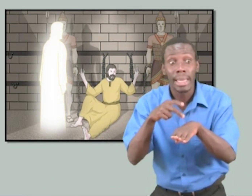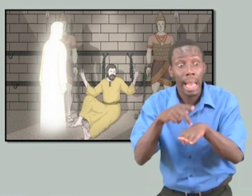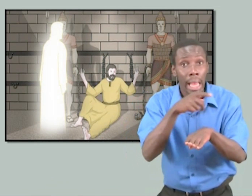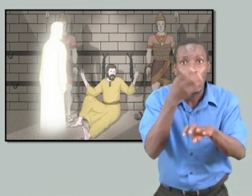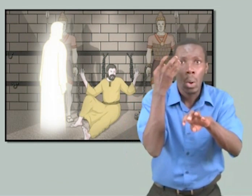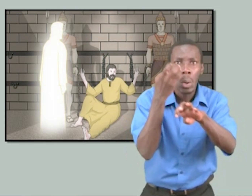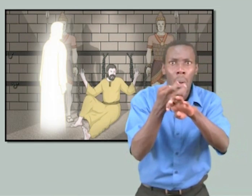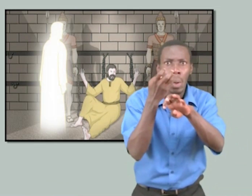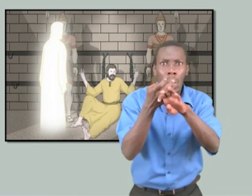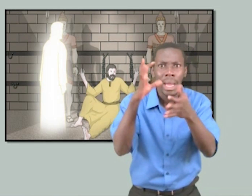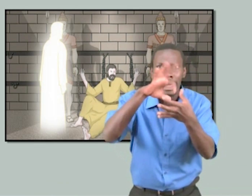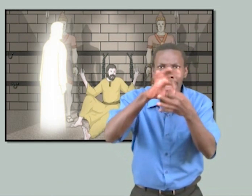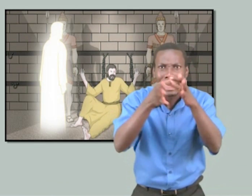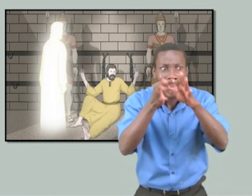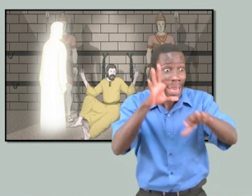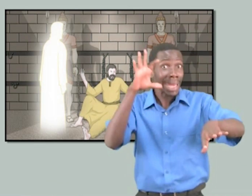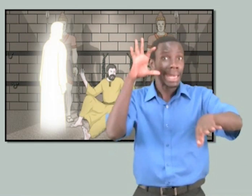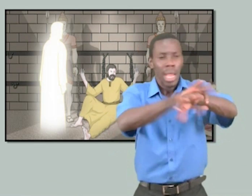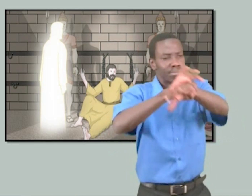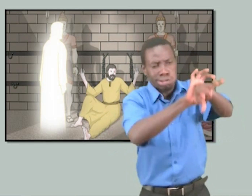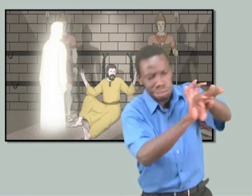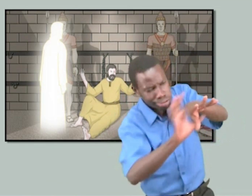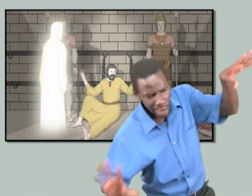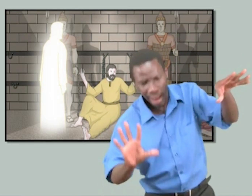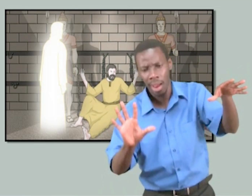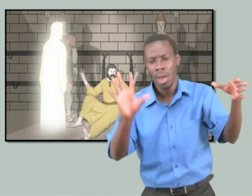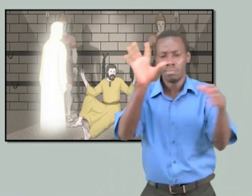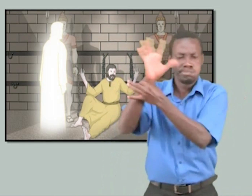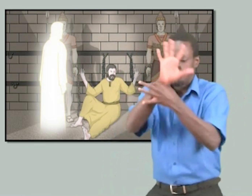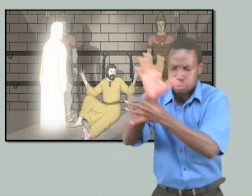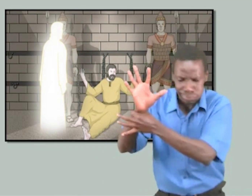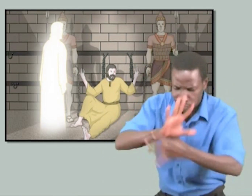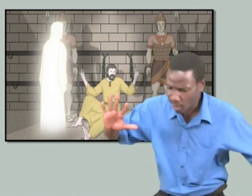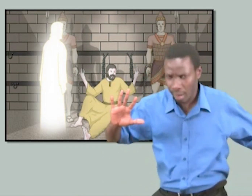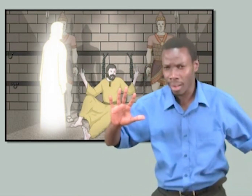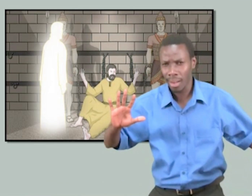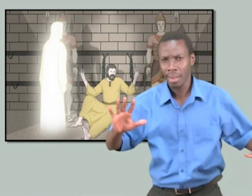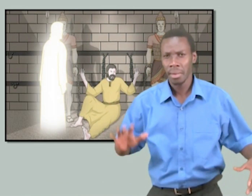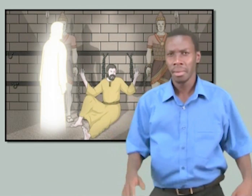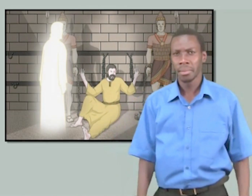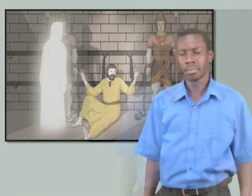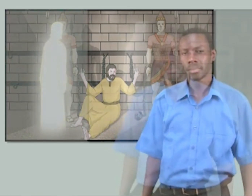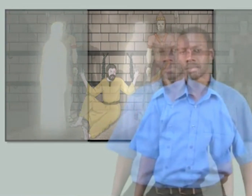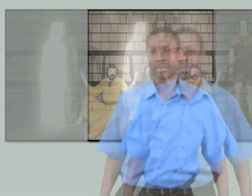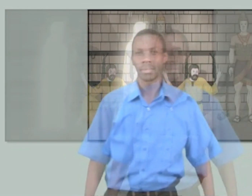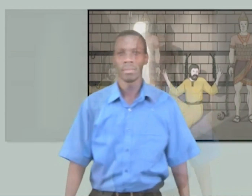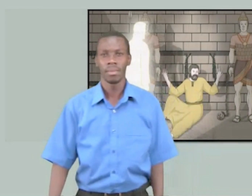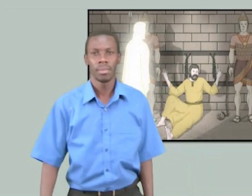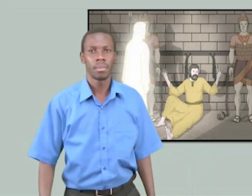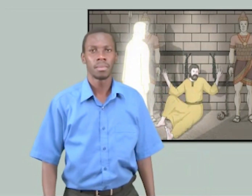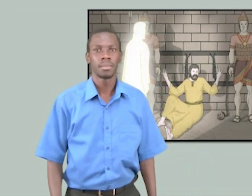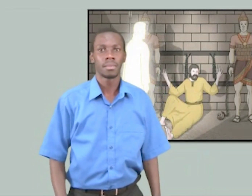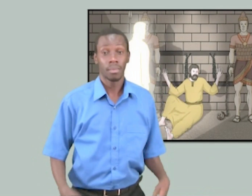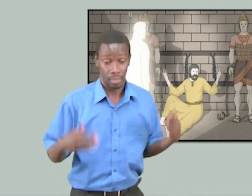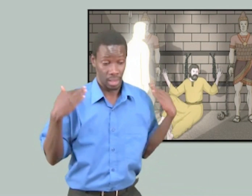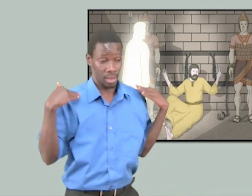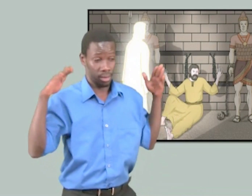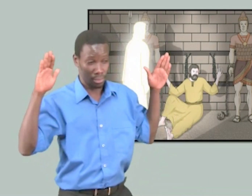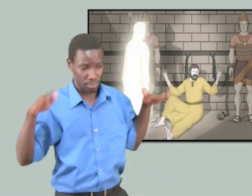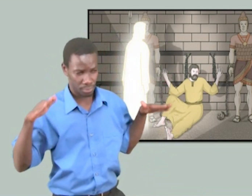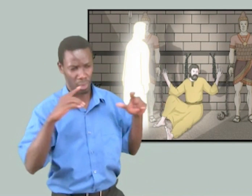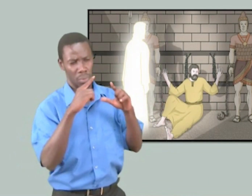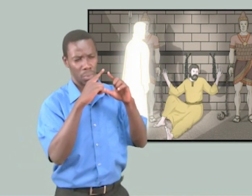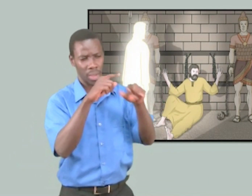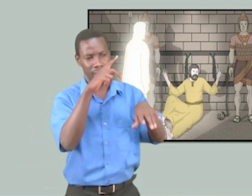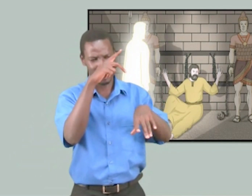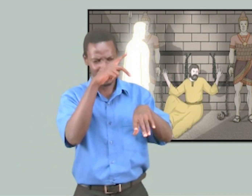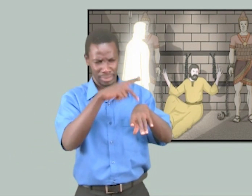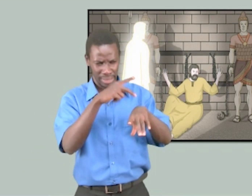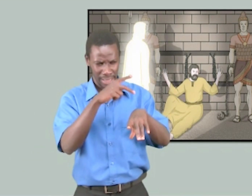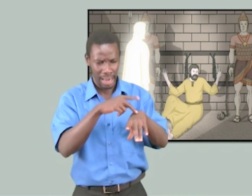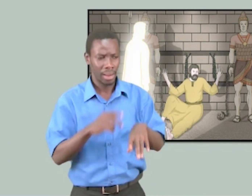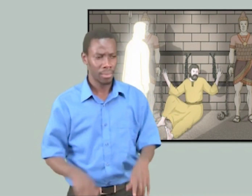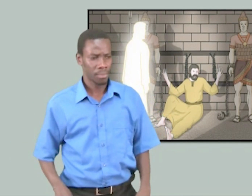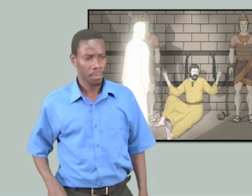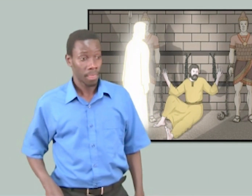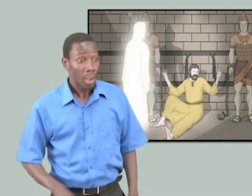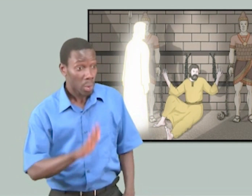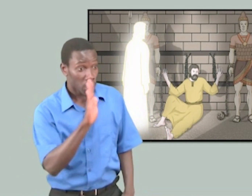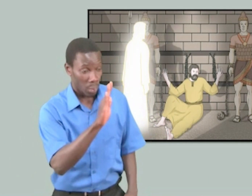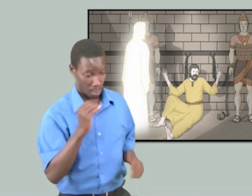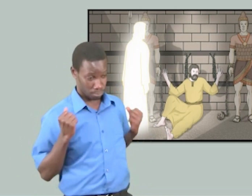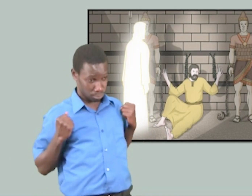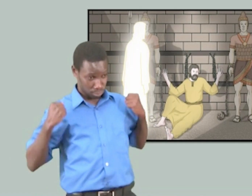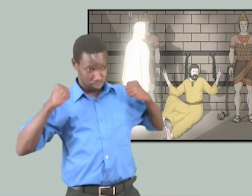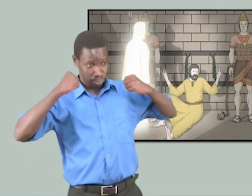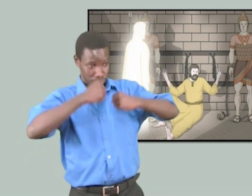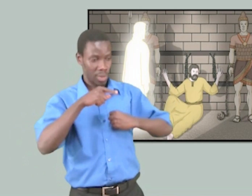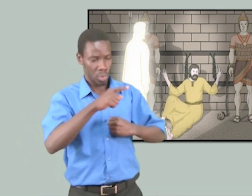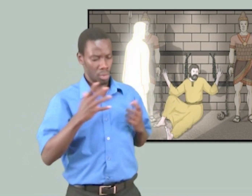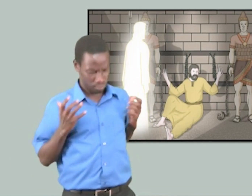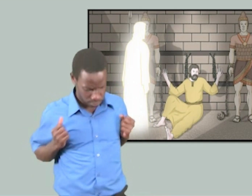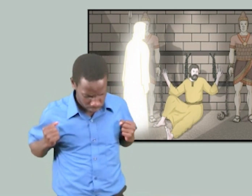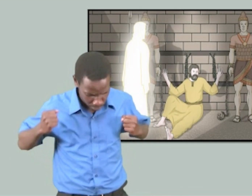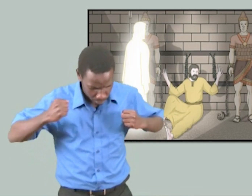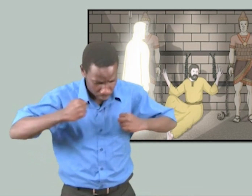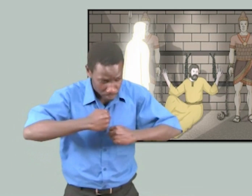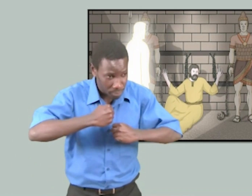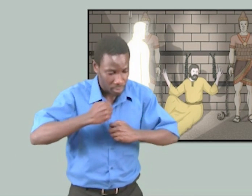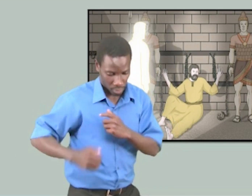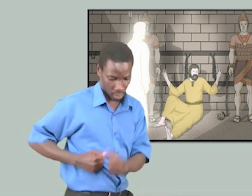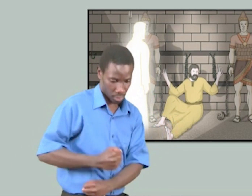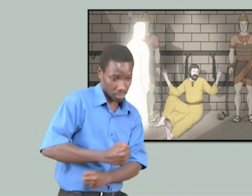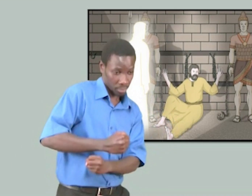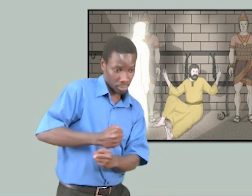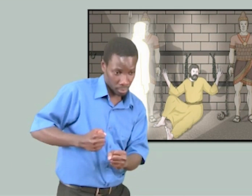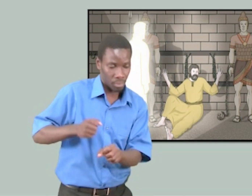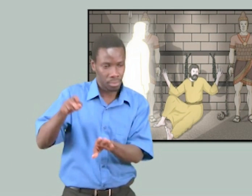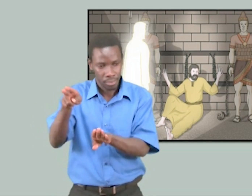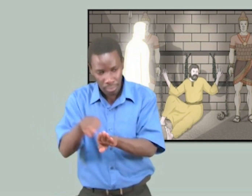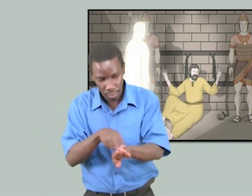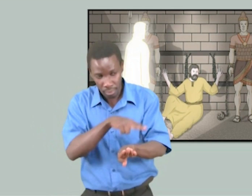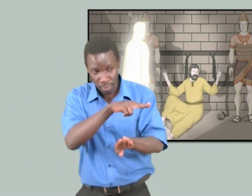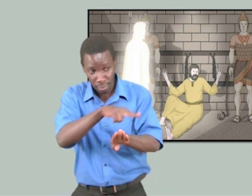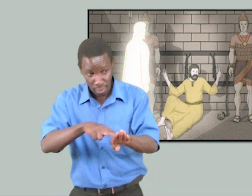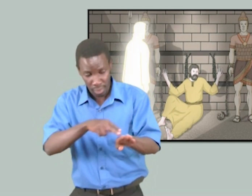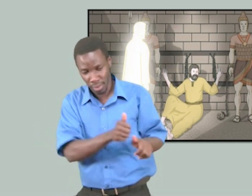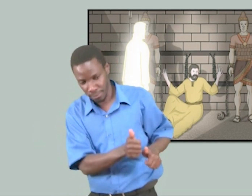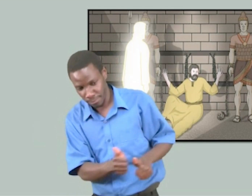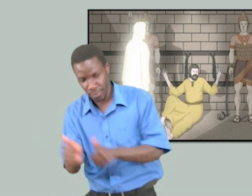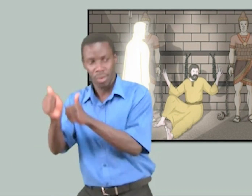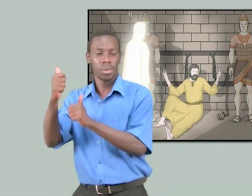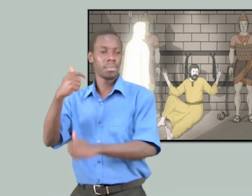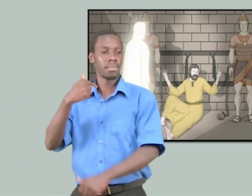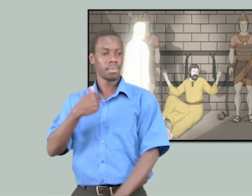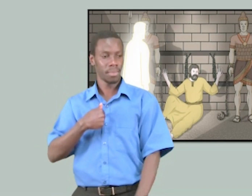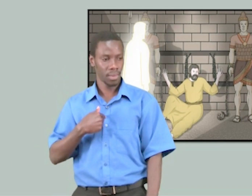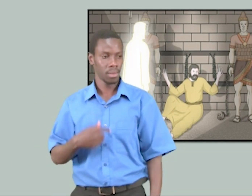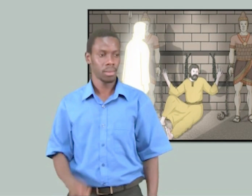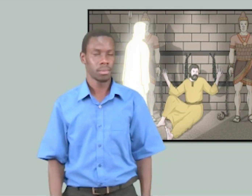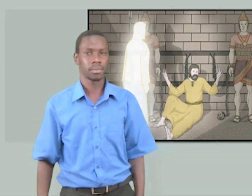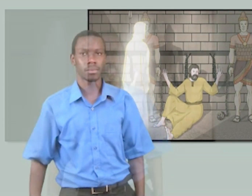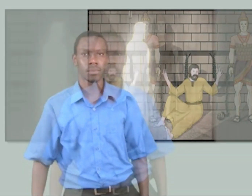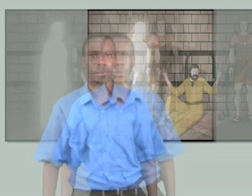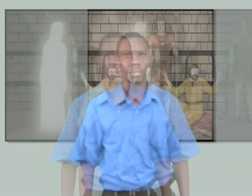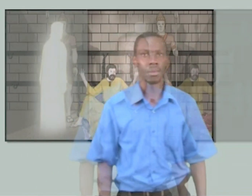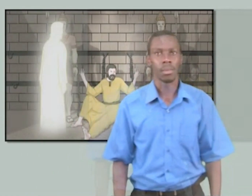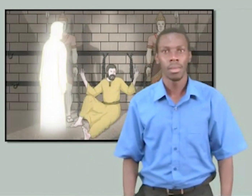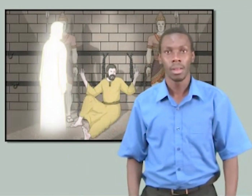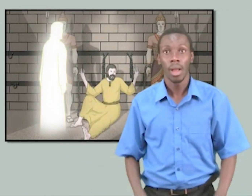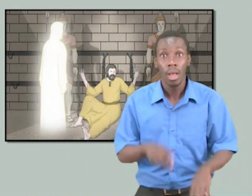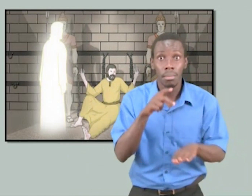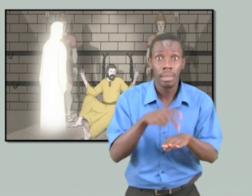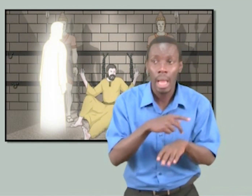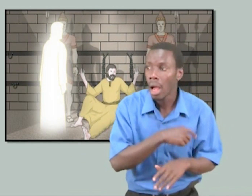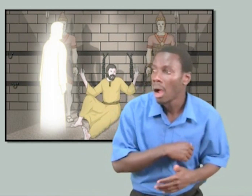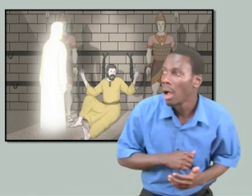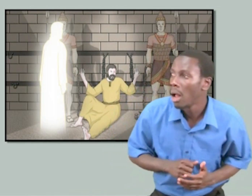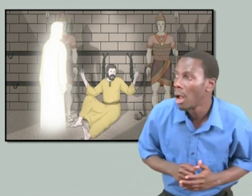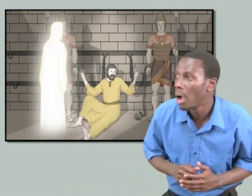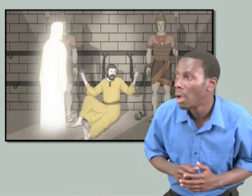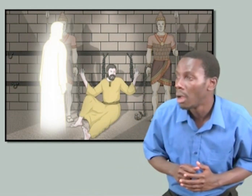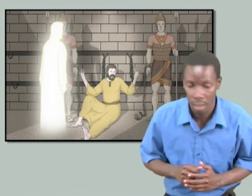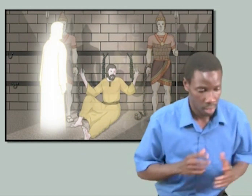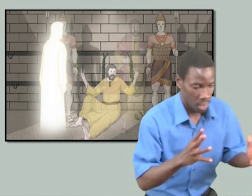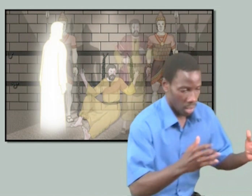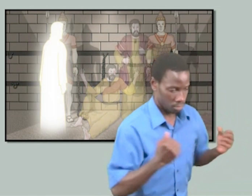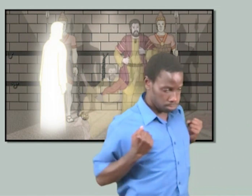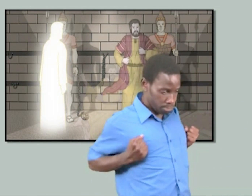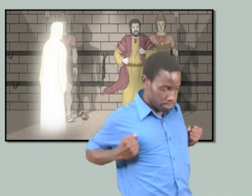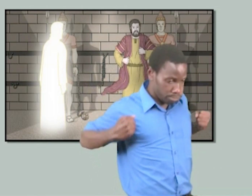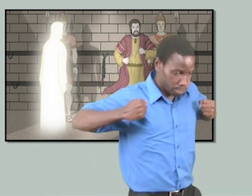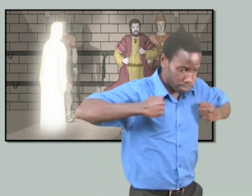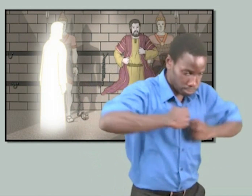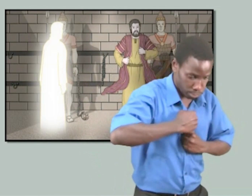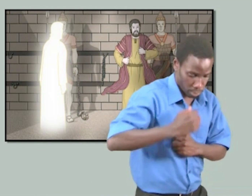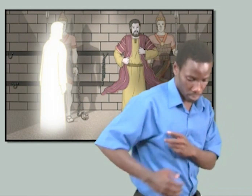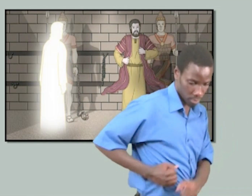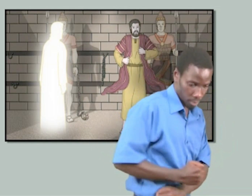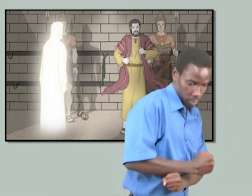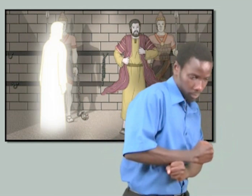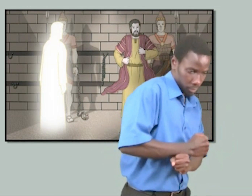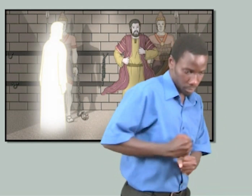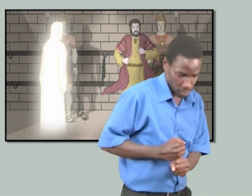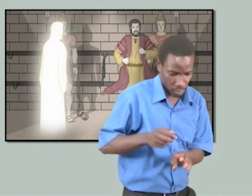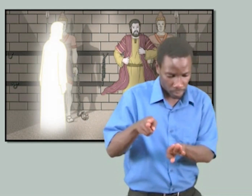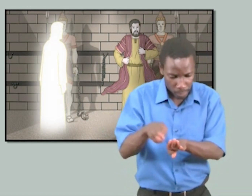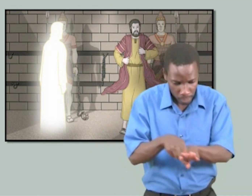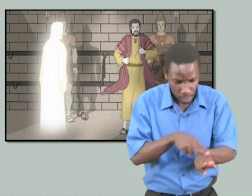Peter did so, and the angel told him, “Wrap your cloak around you and follow me.”